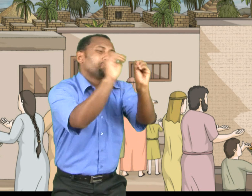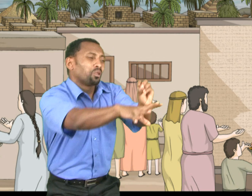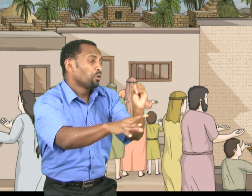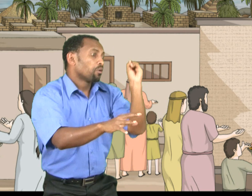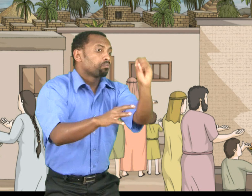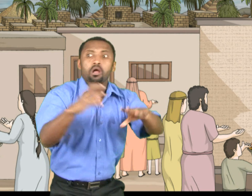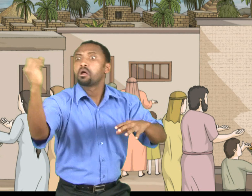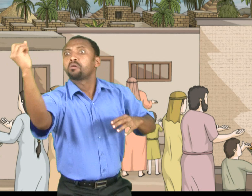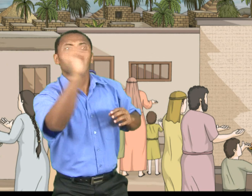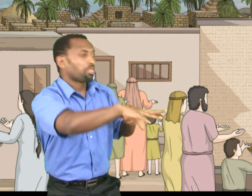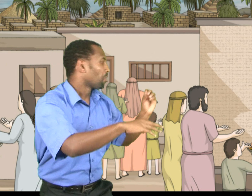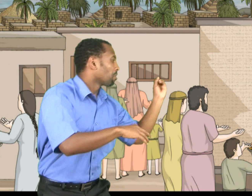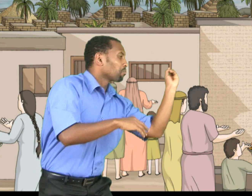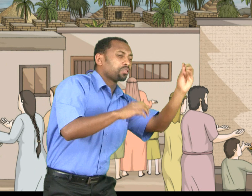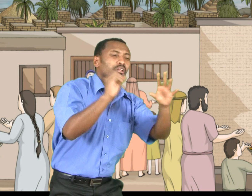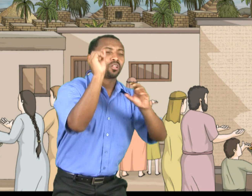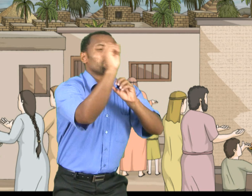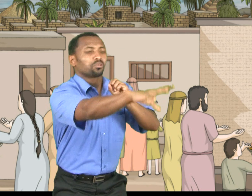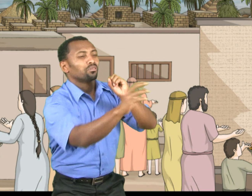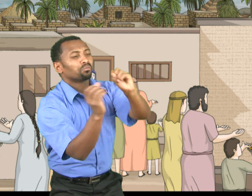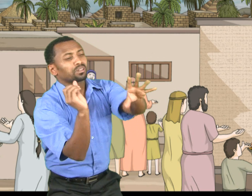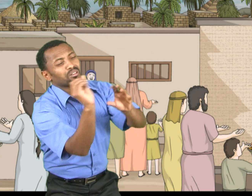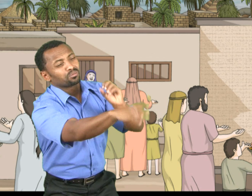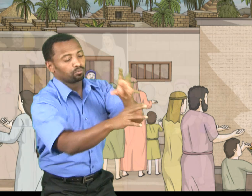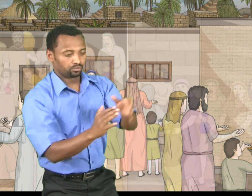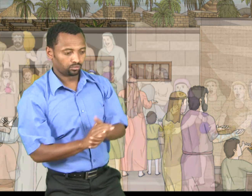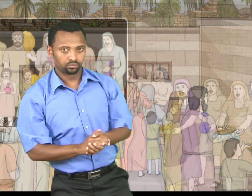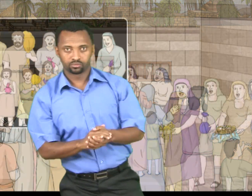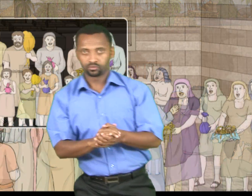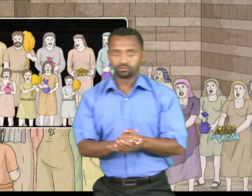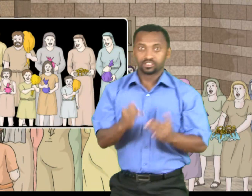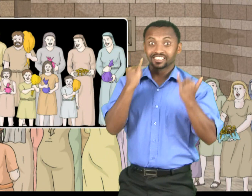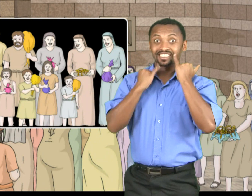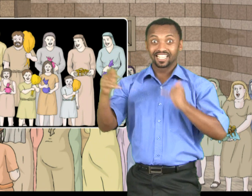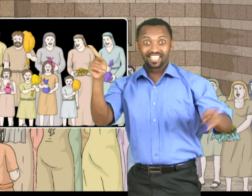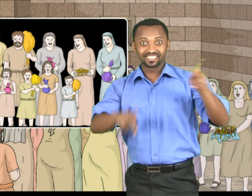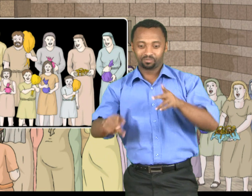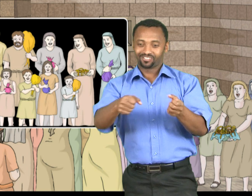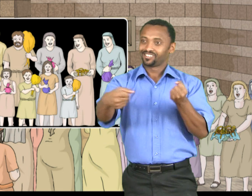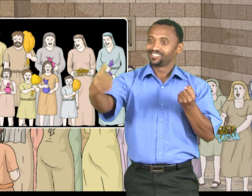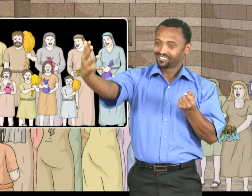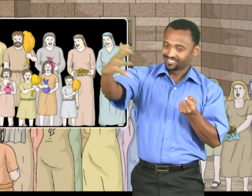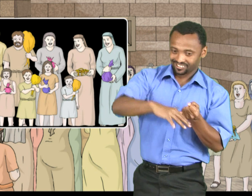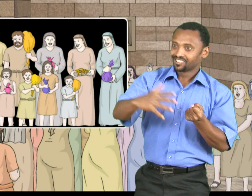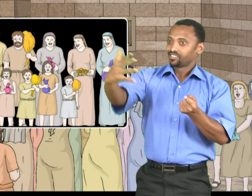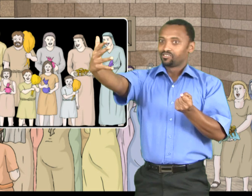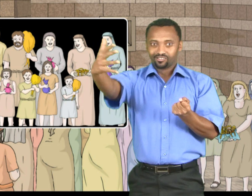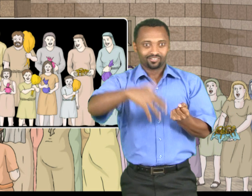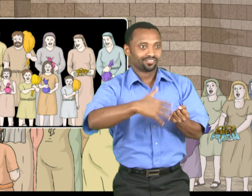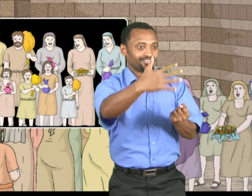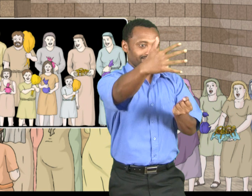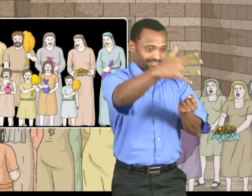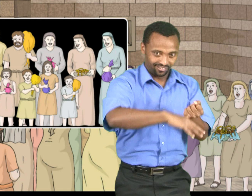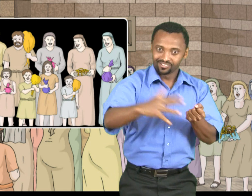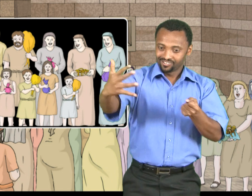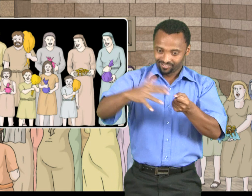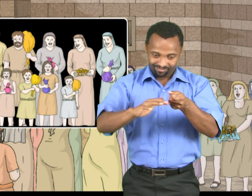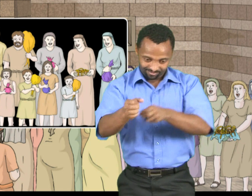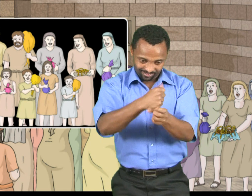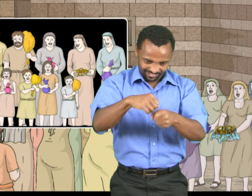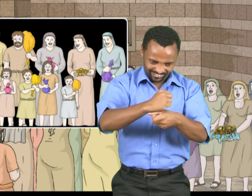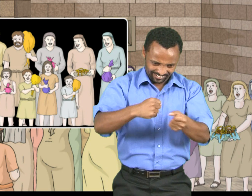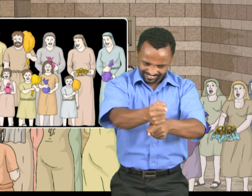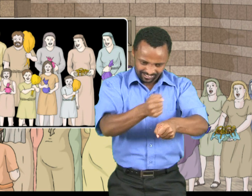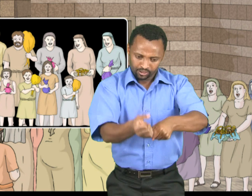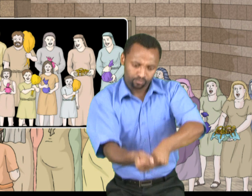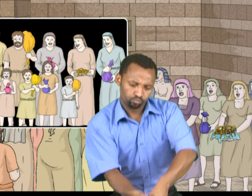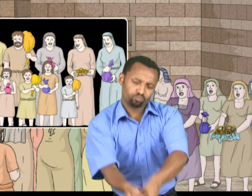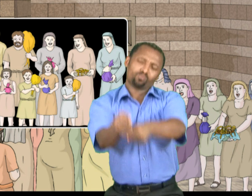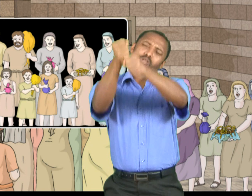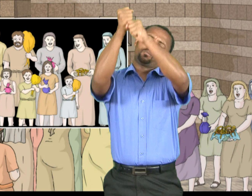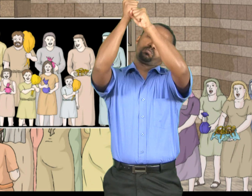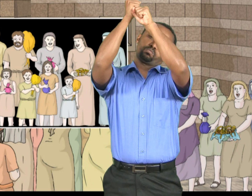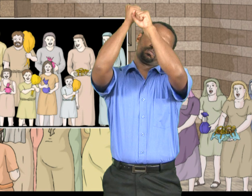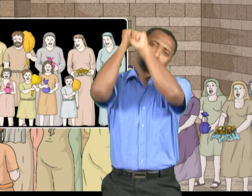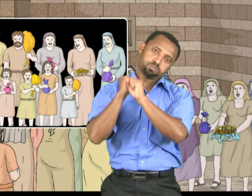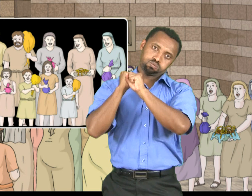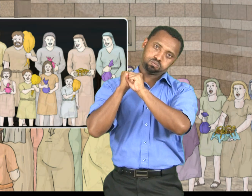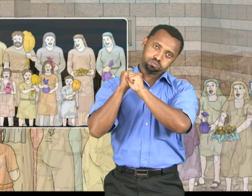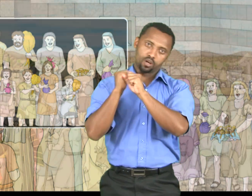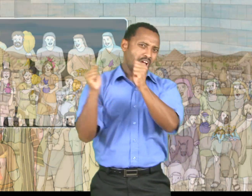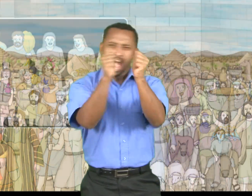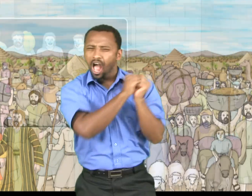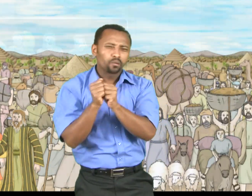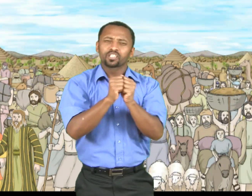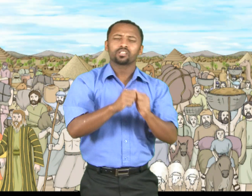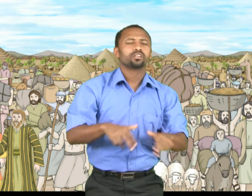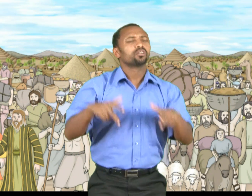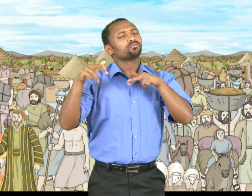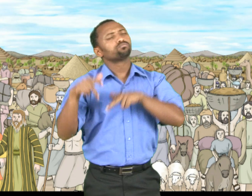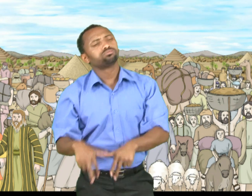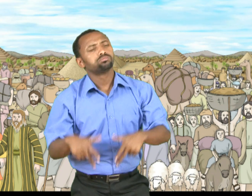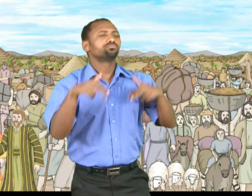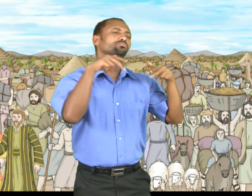In this way they plundered the Egyptians.